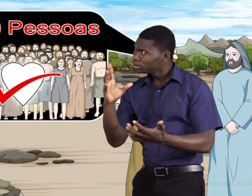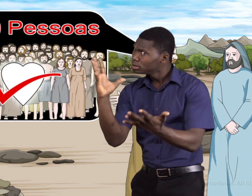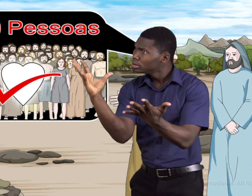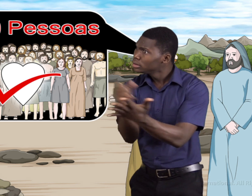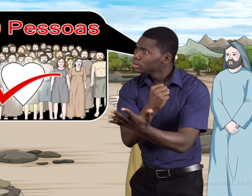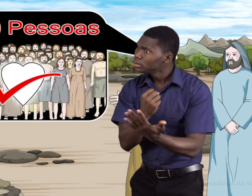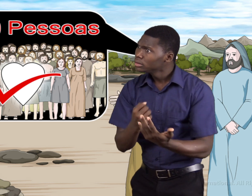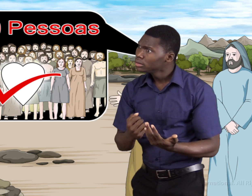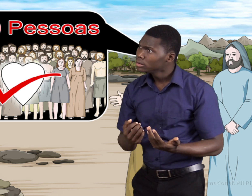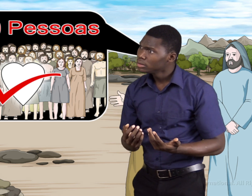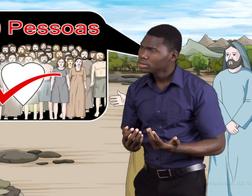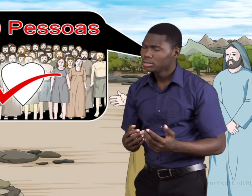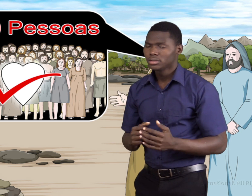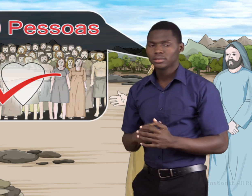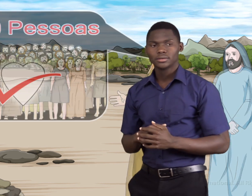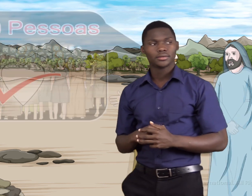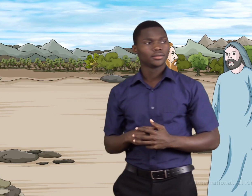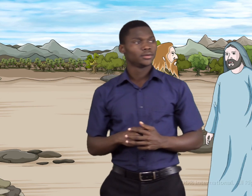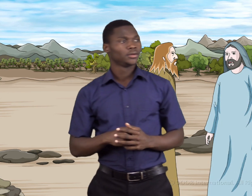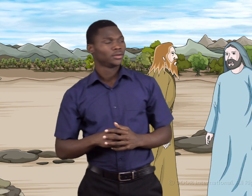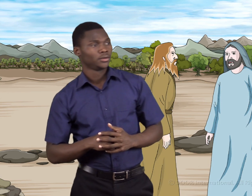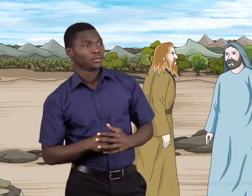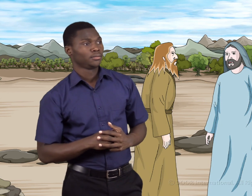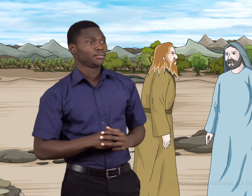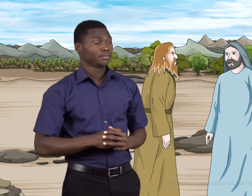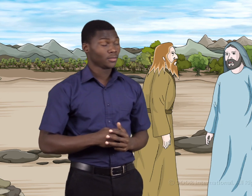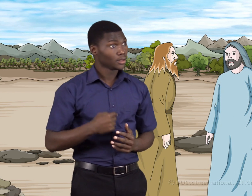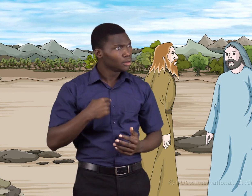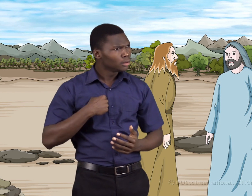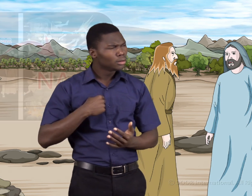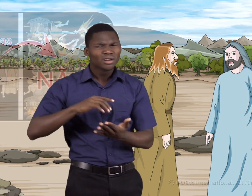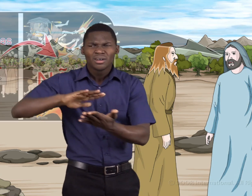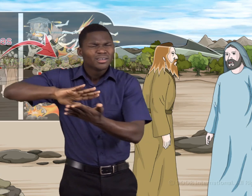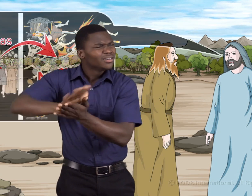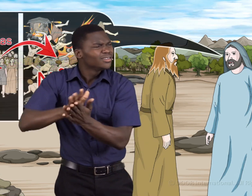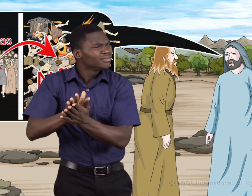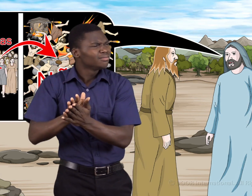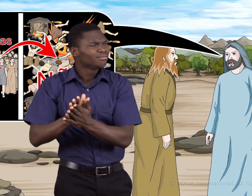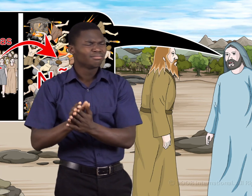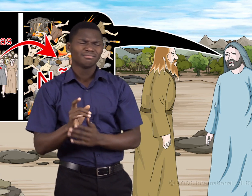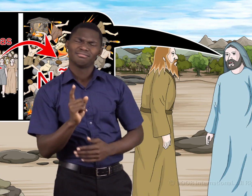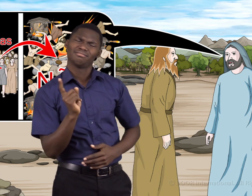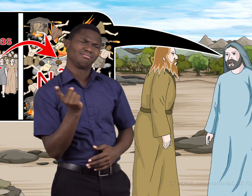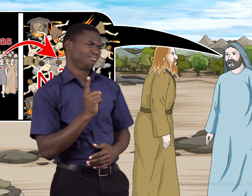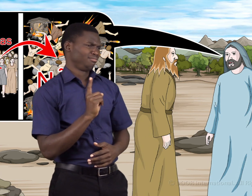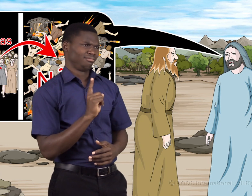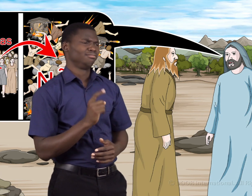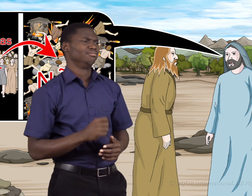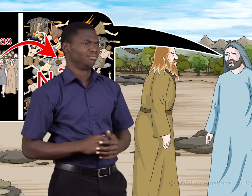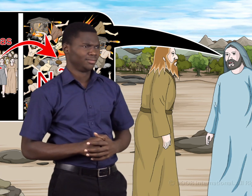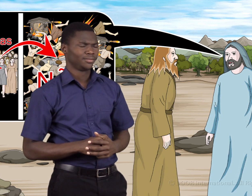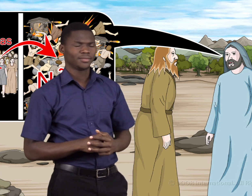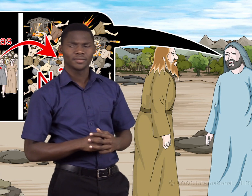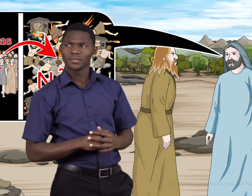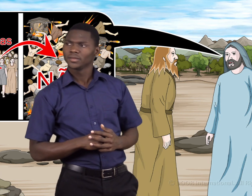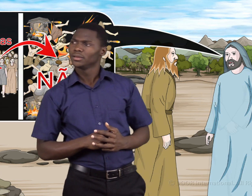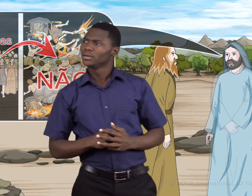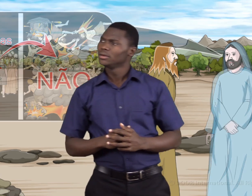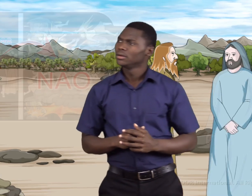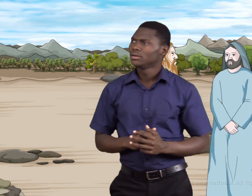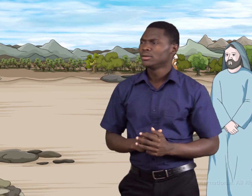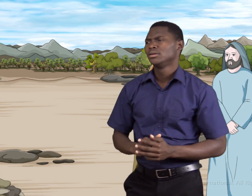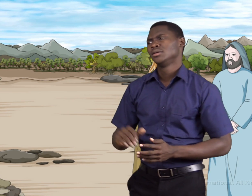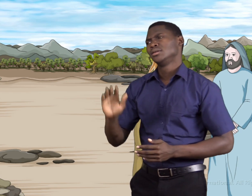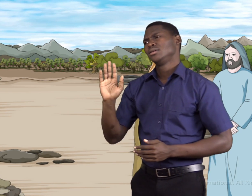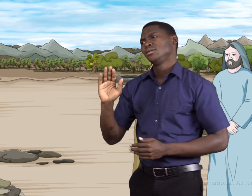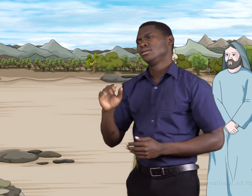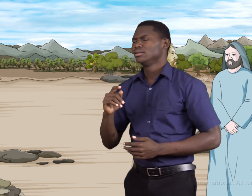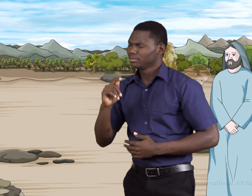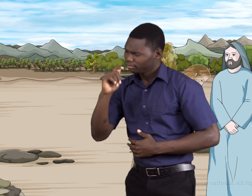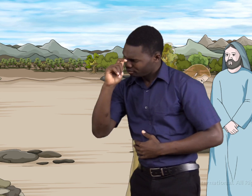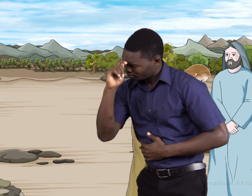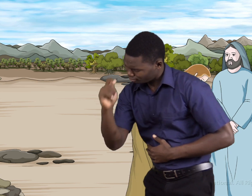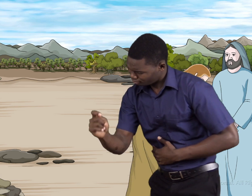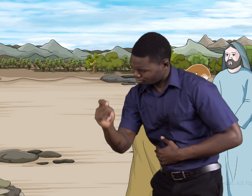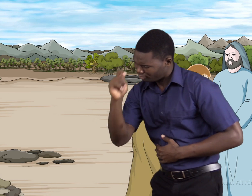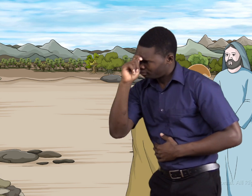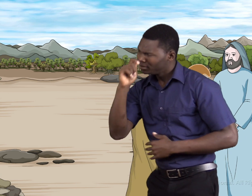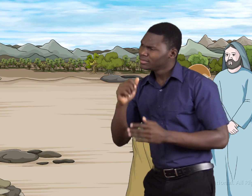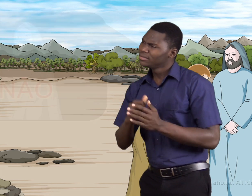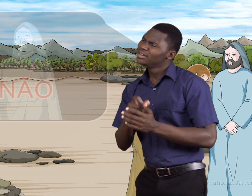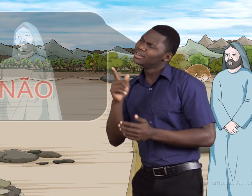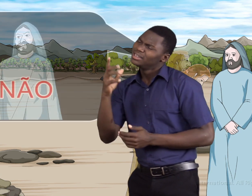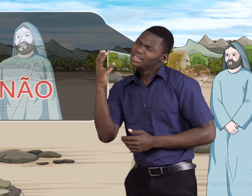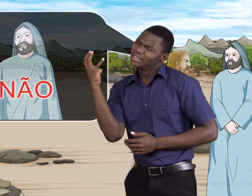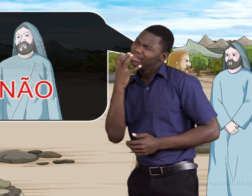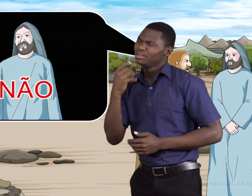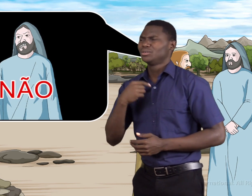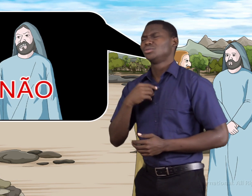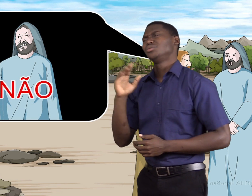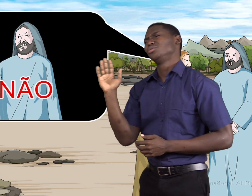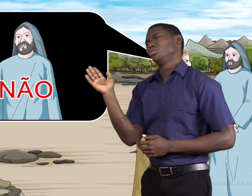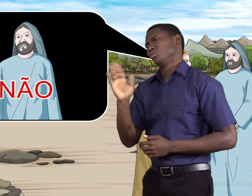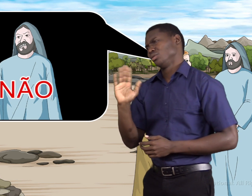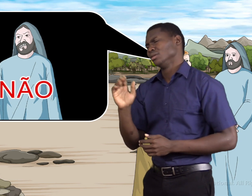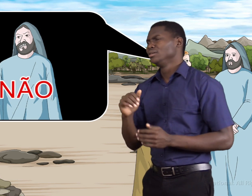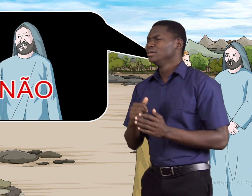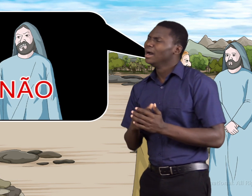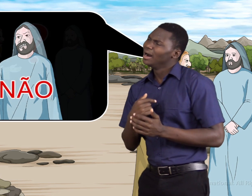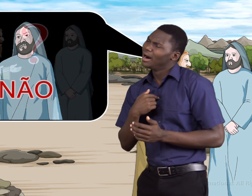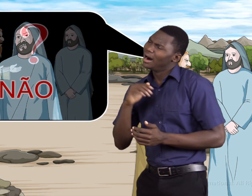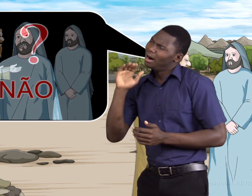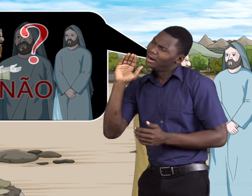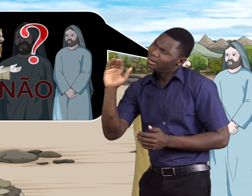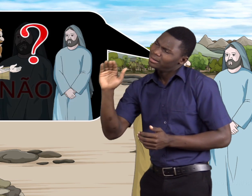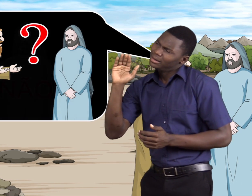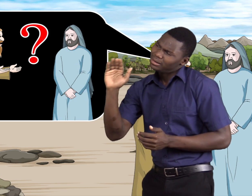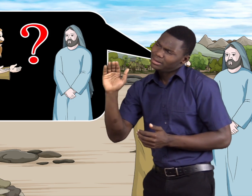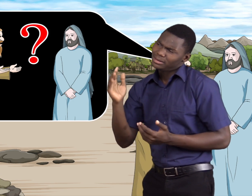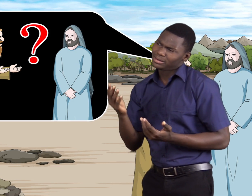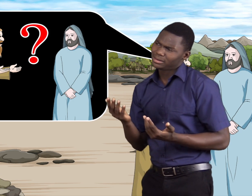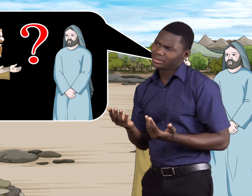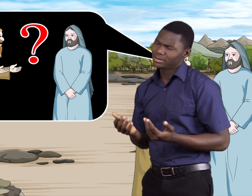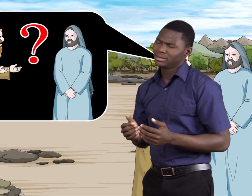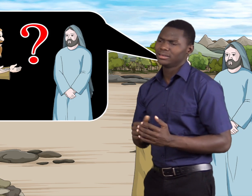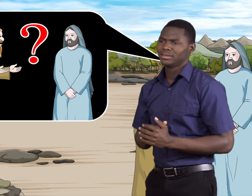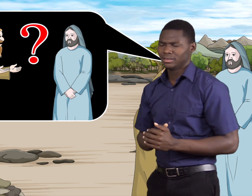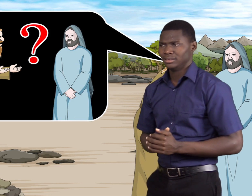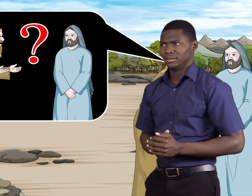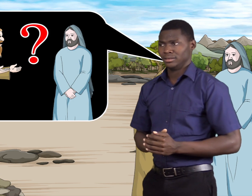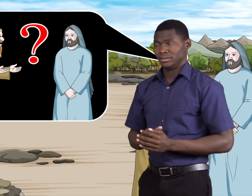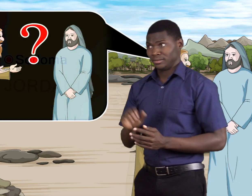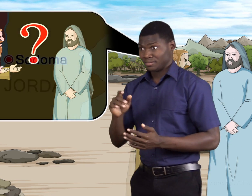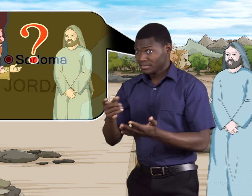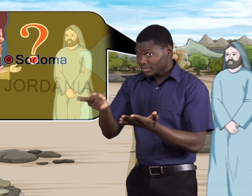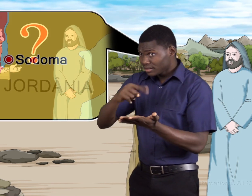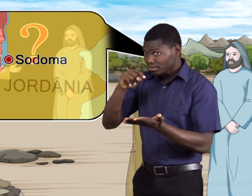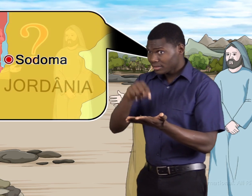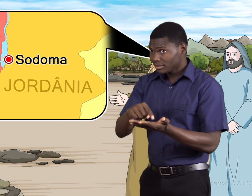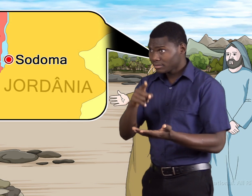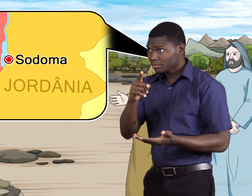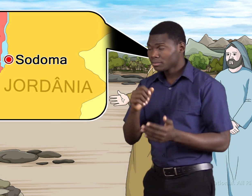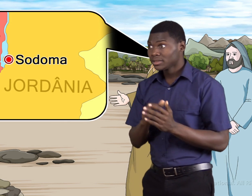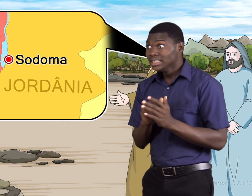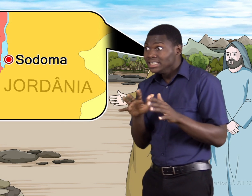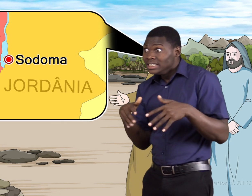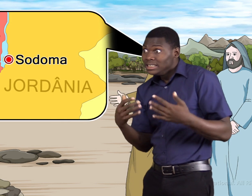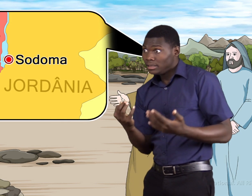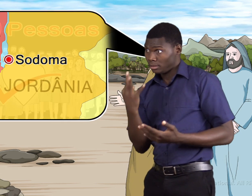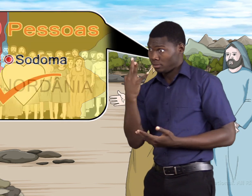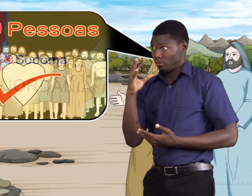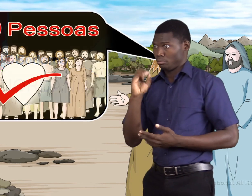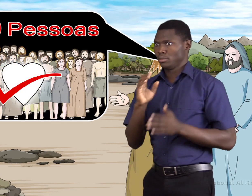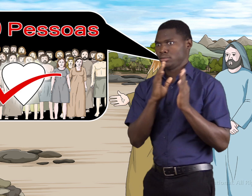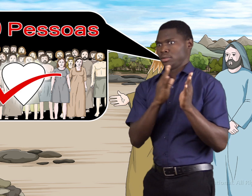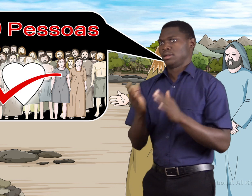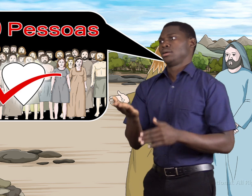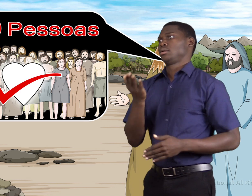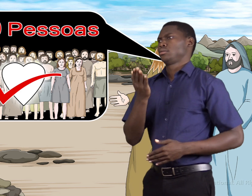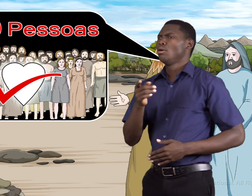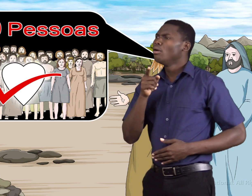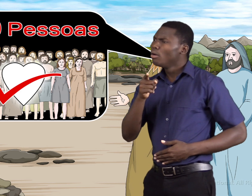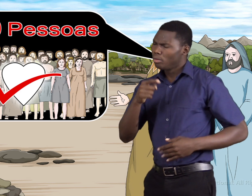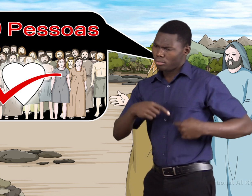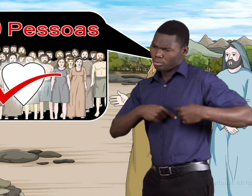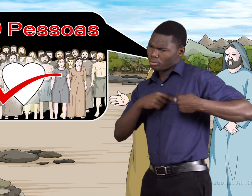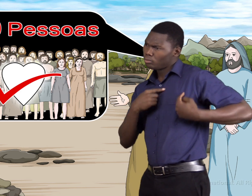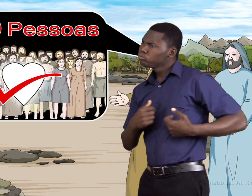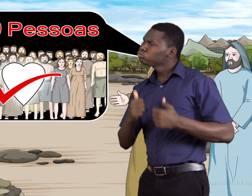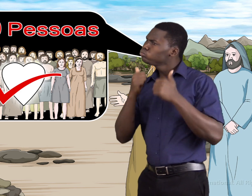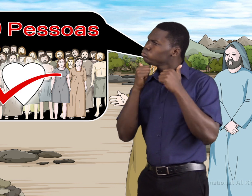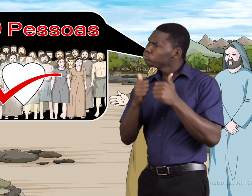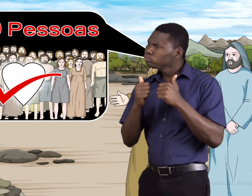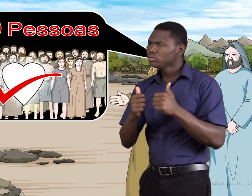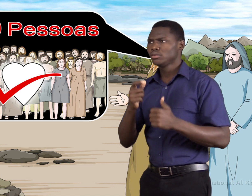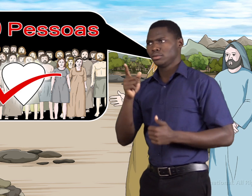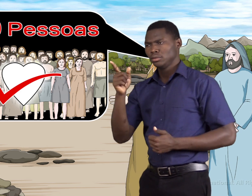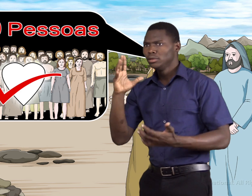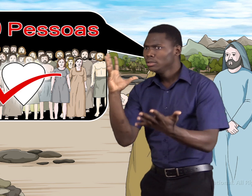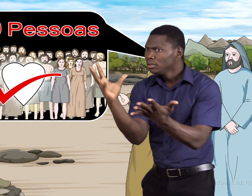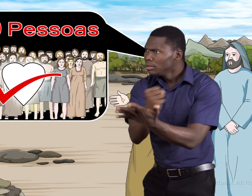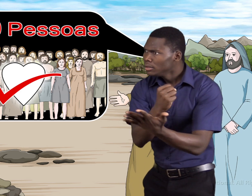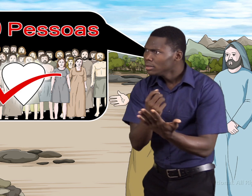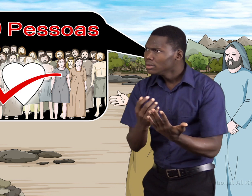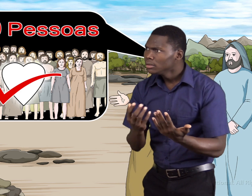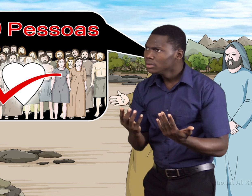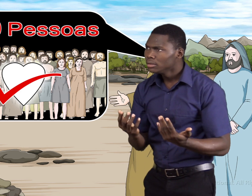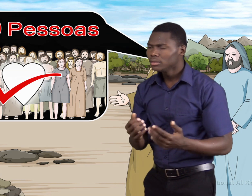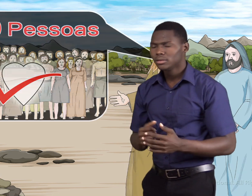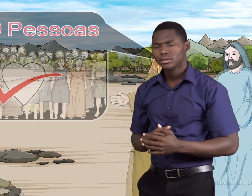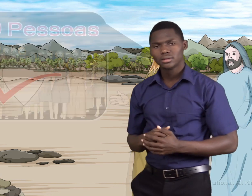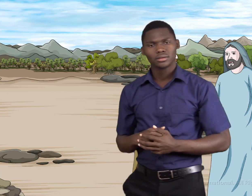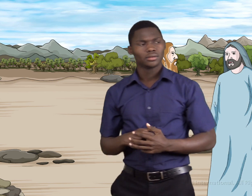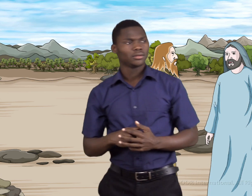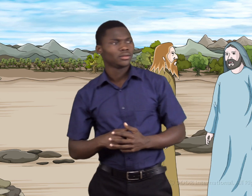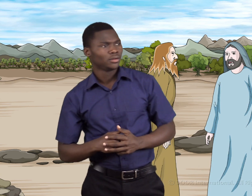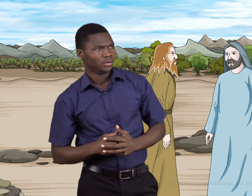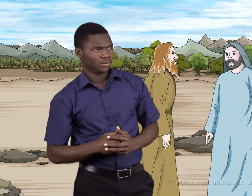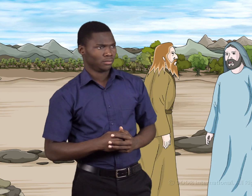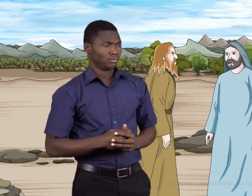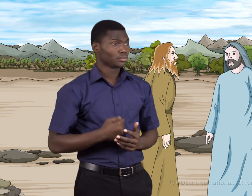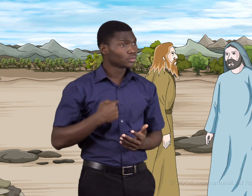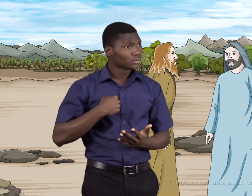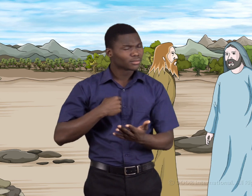He answered, “On account of the forty, I will not do it.” Then Abraham said, “May the Lord not be angry, but let me speak further. Suppose thirty are found there?”